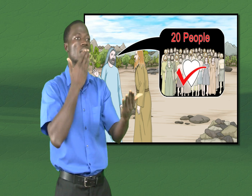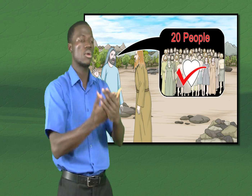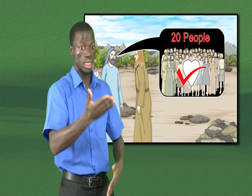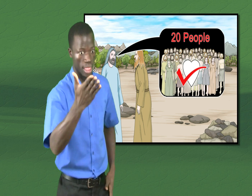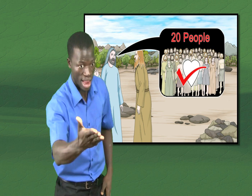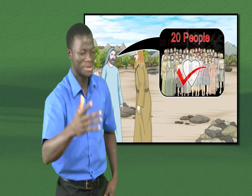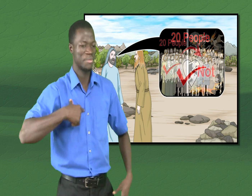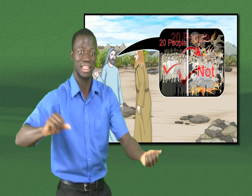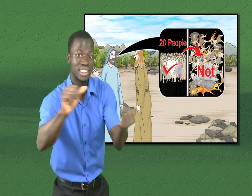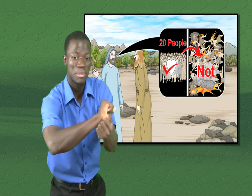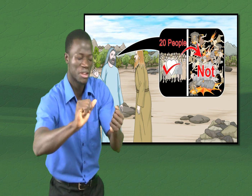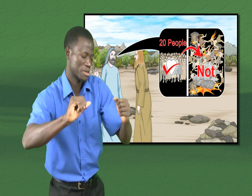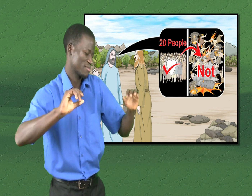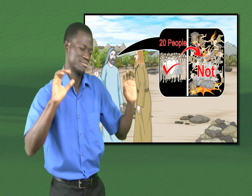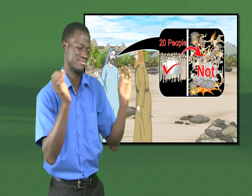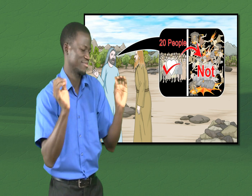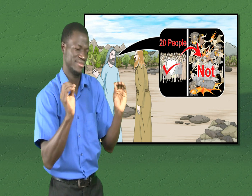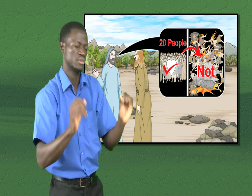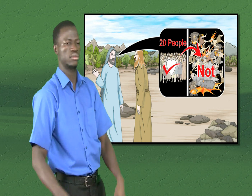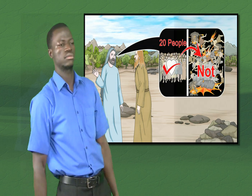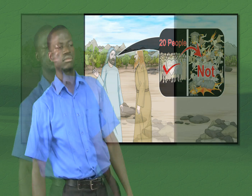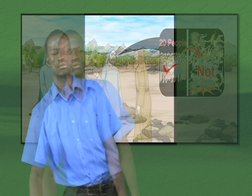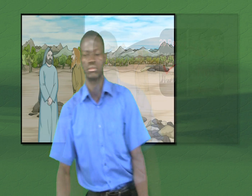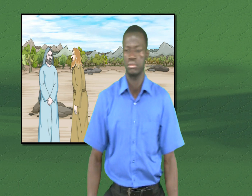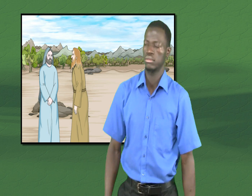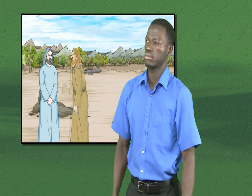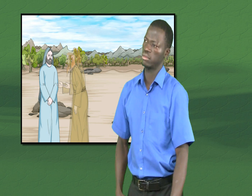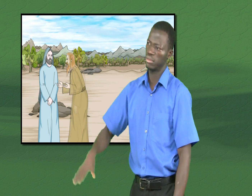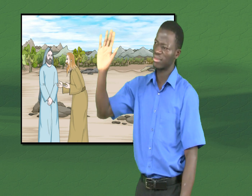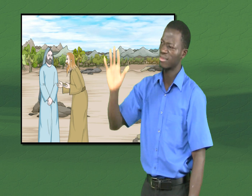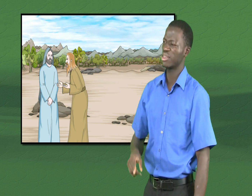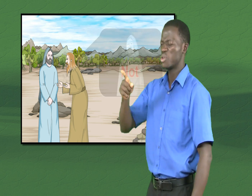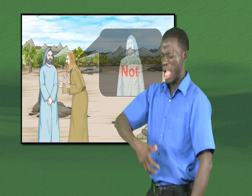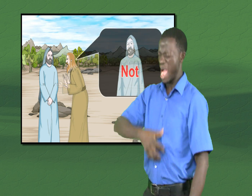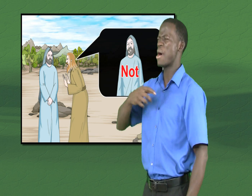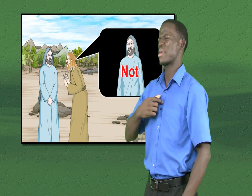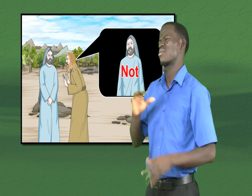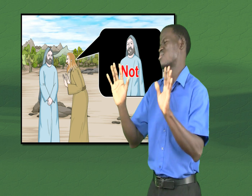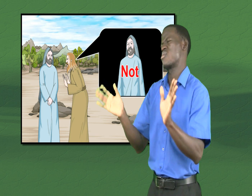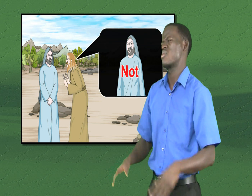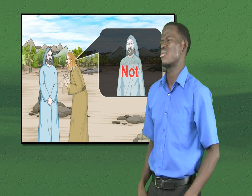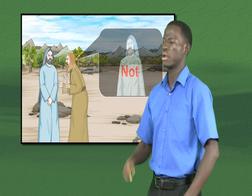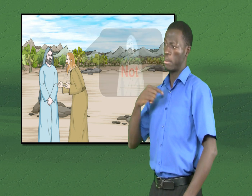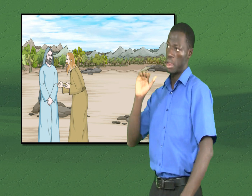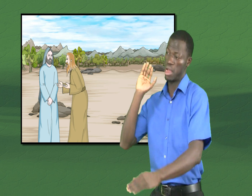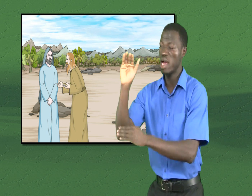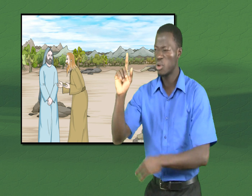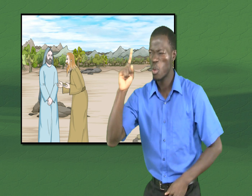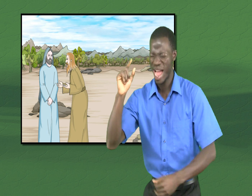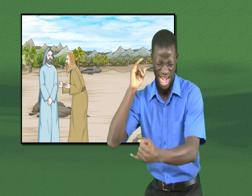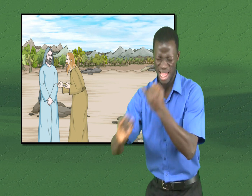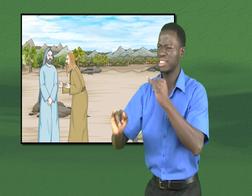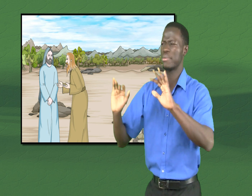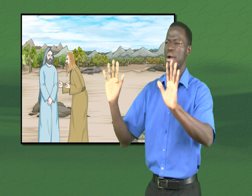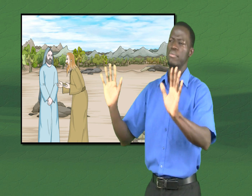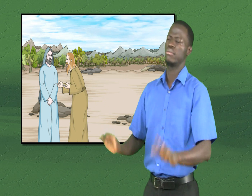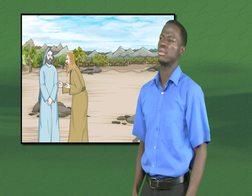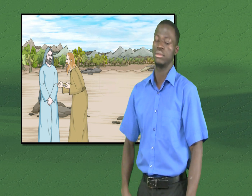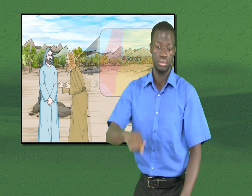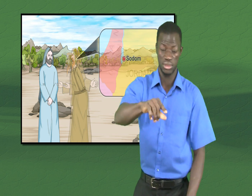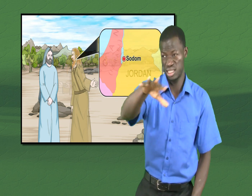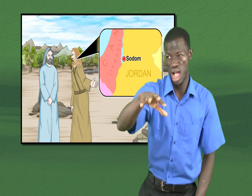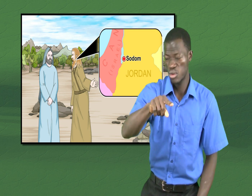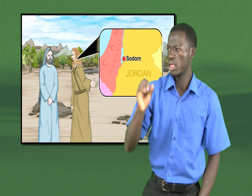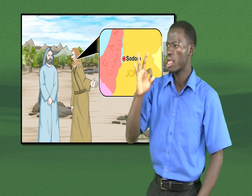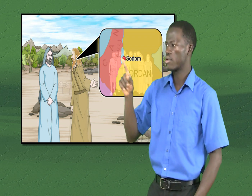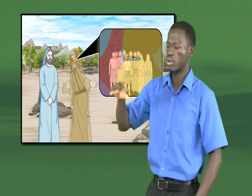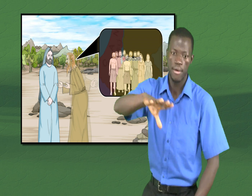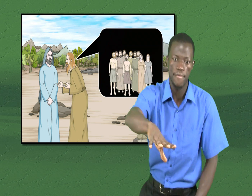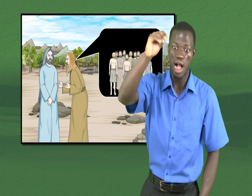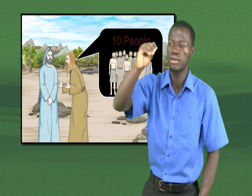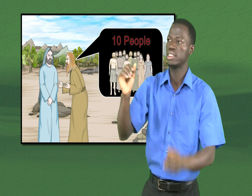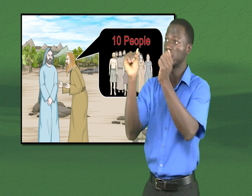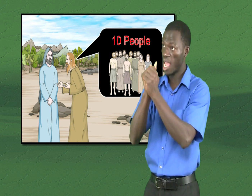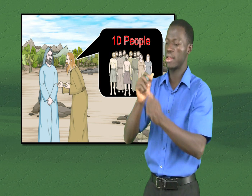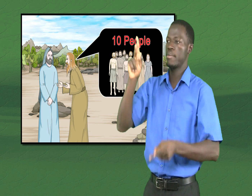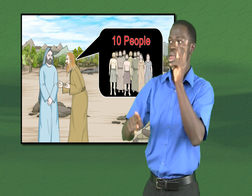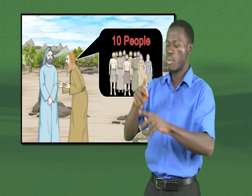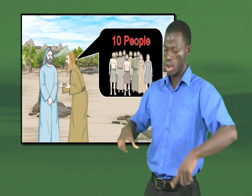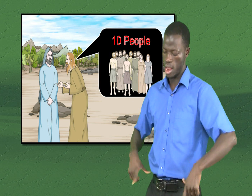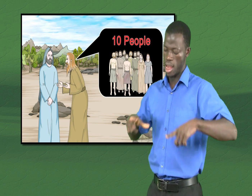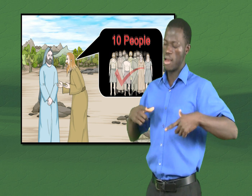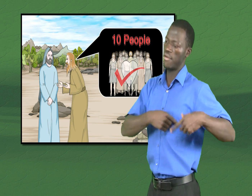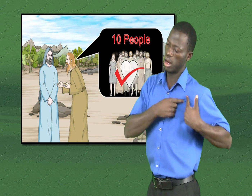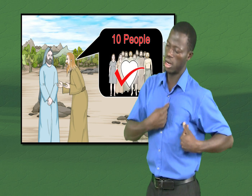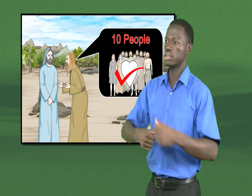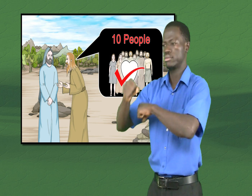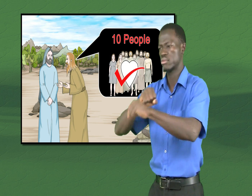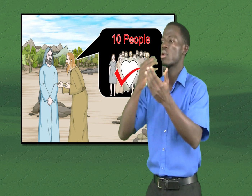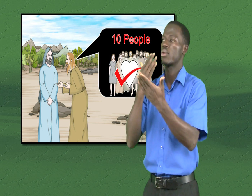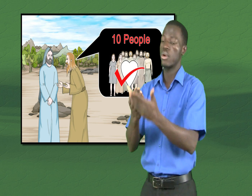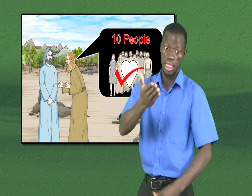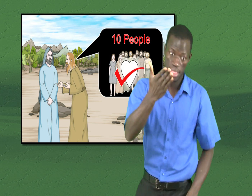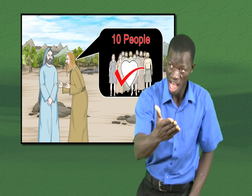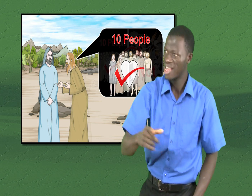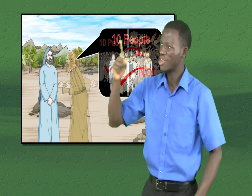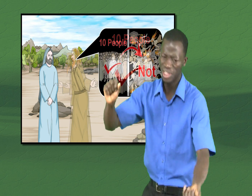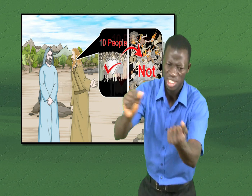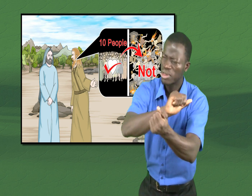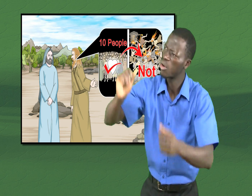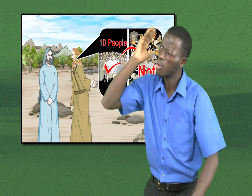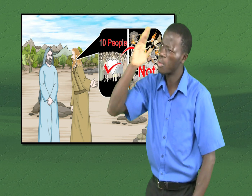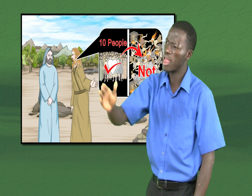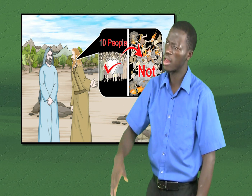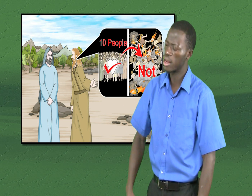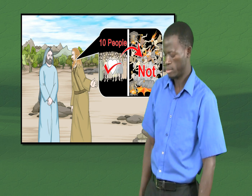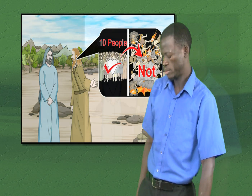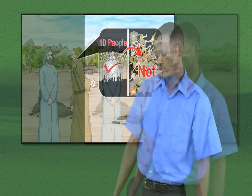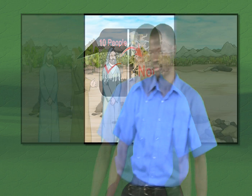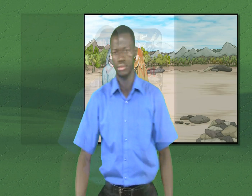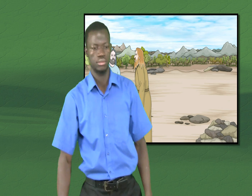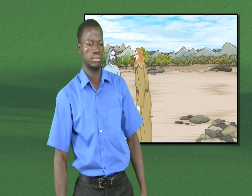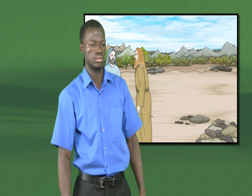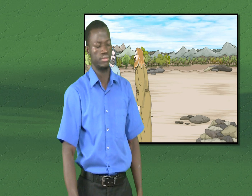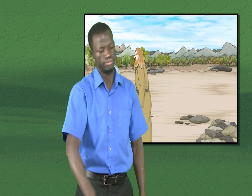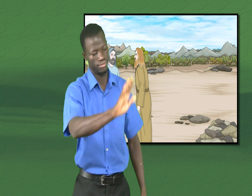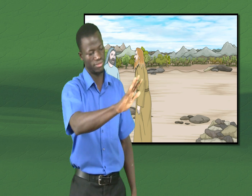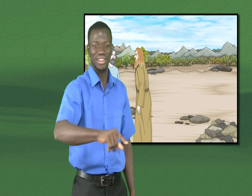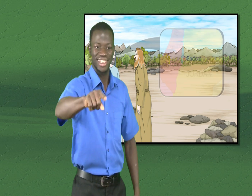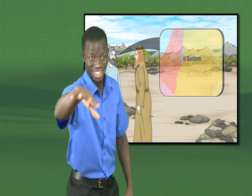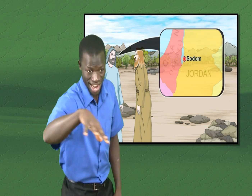Finally, Abraham said, “May the Lord not be angry, but let me speak once more.